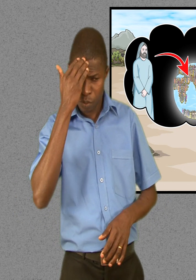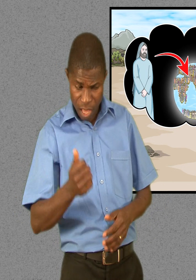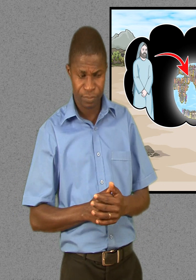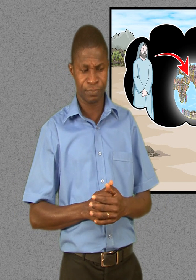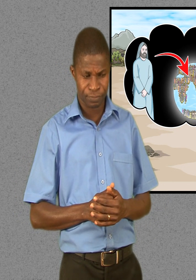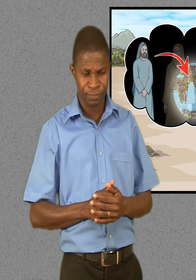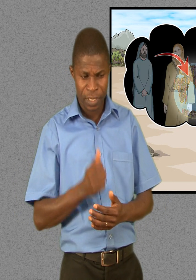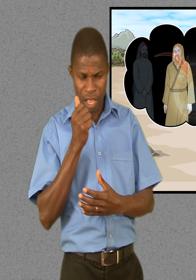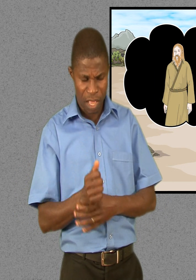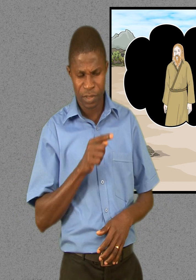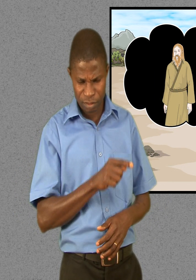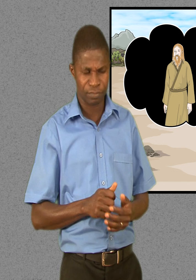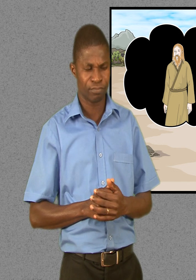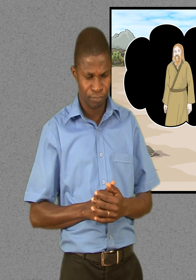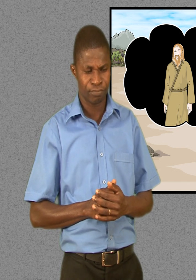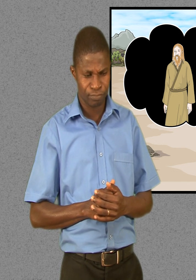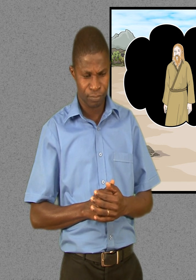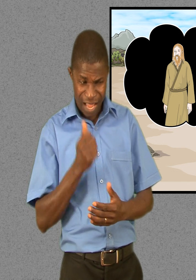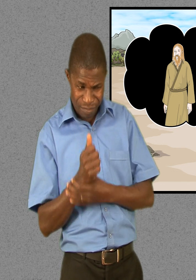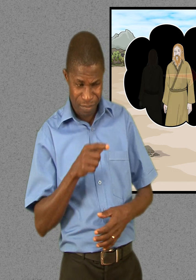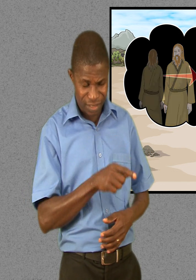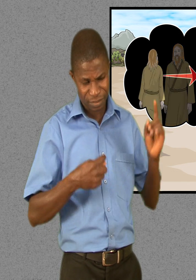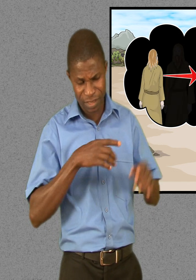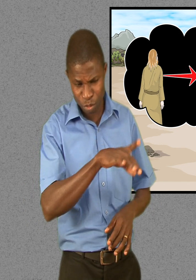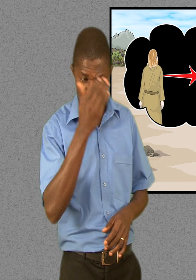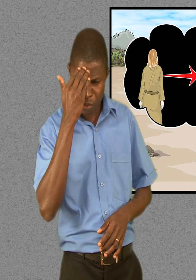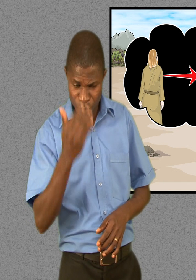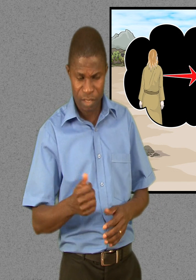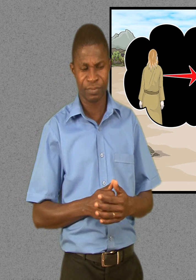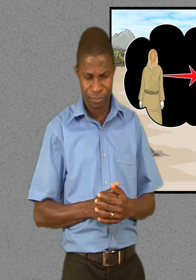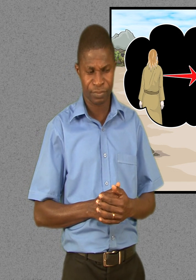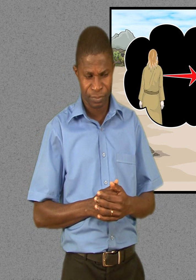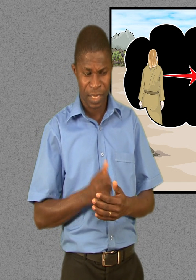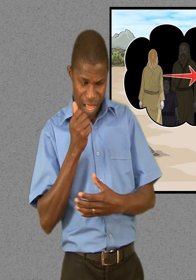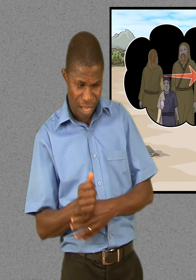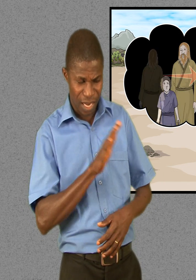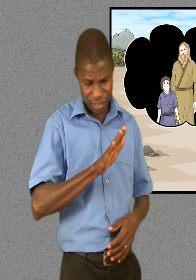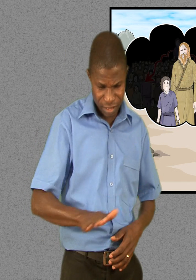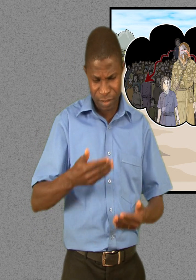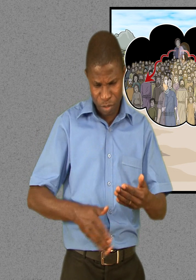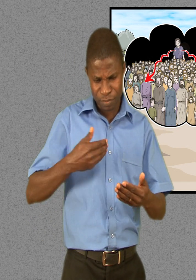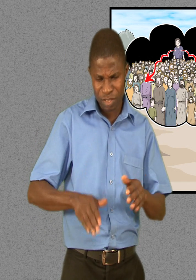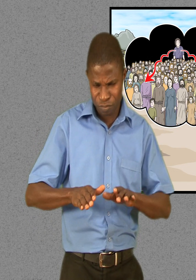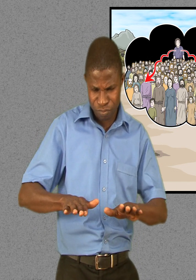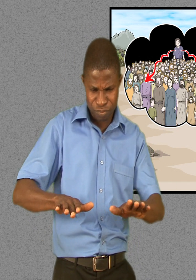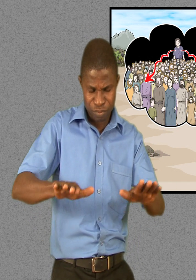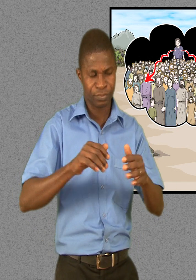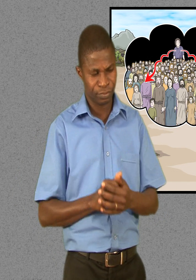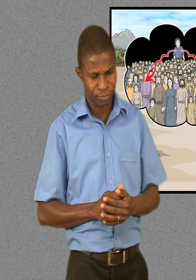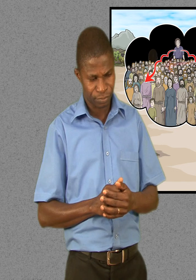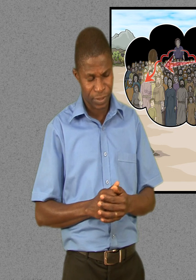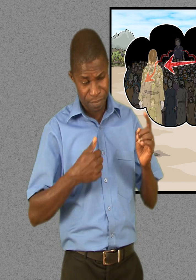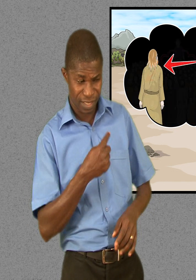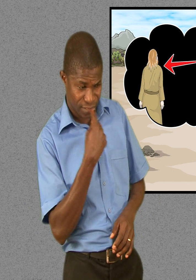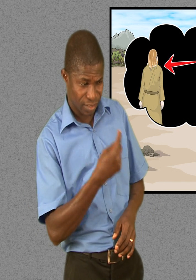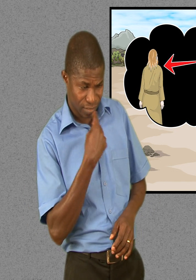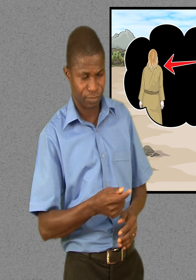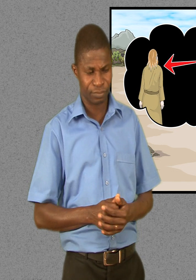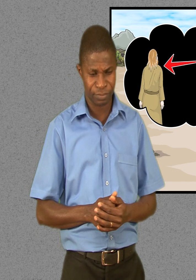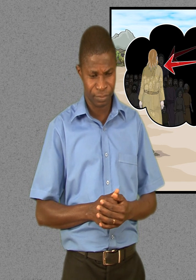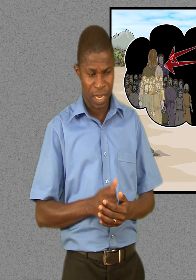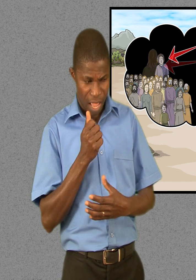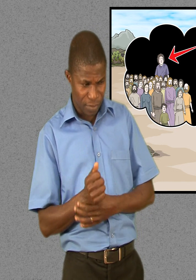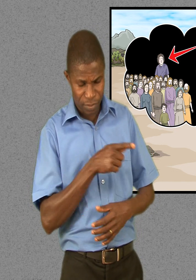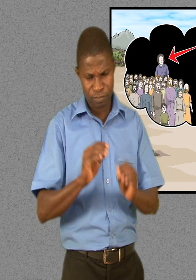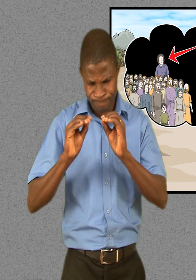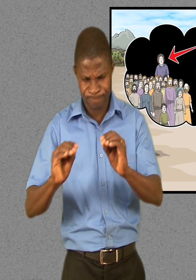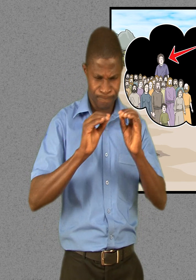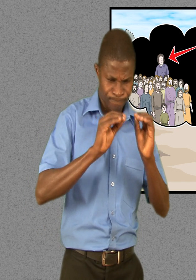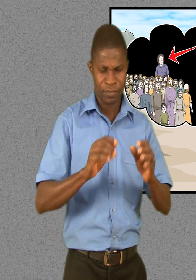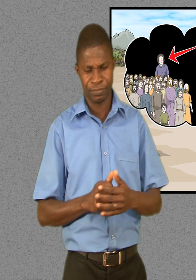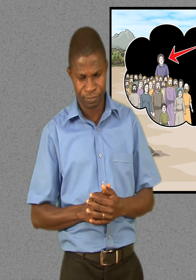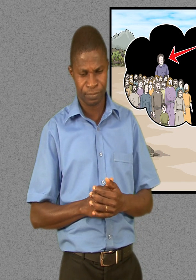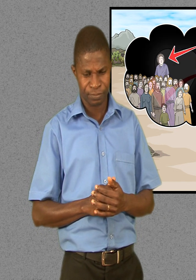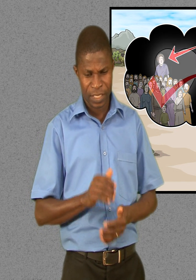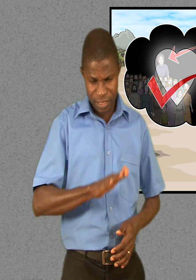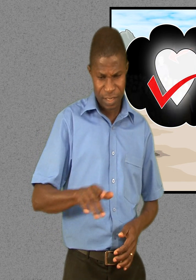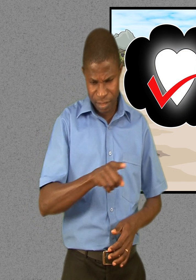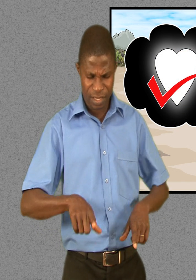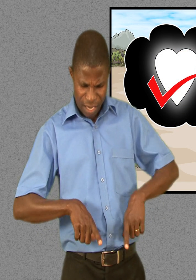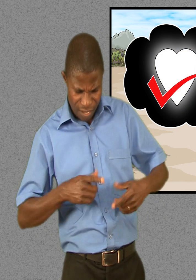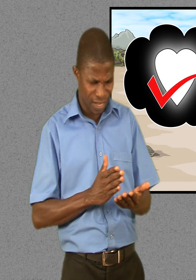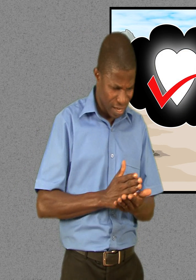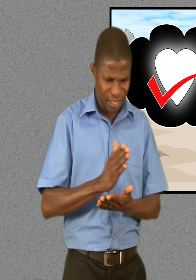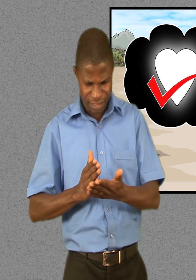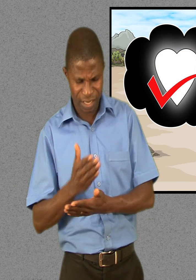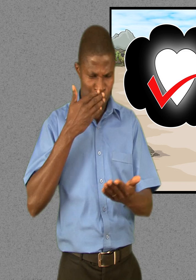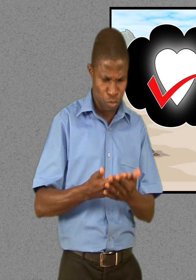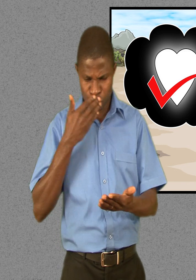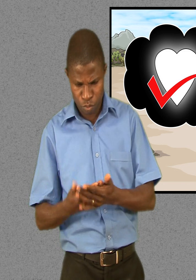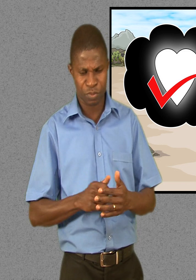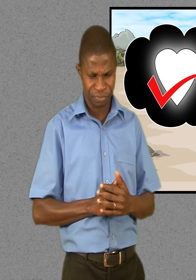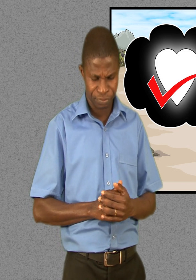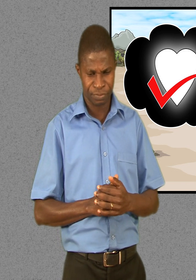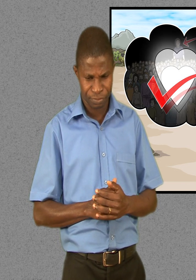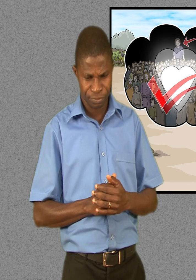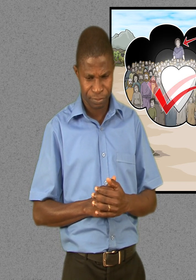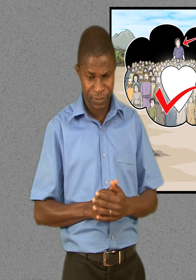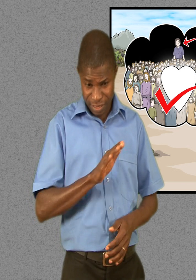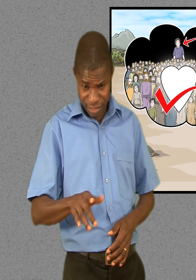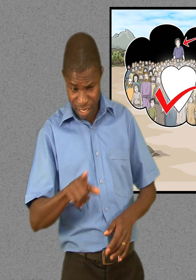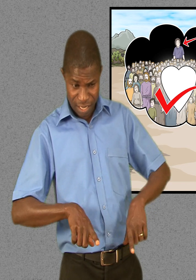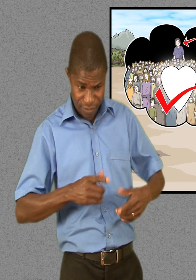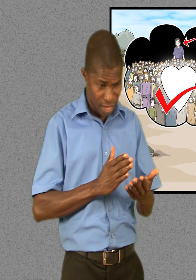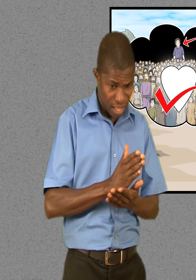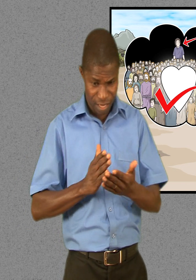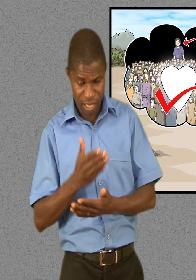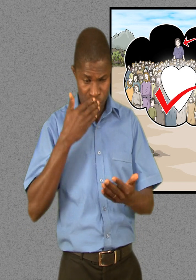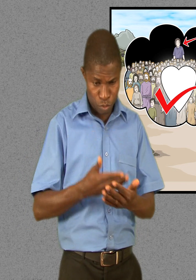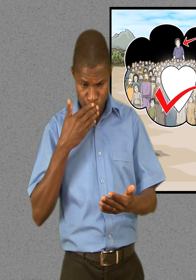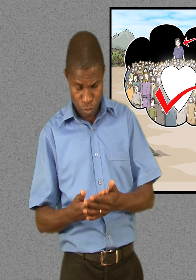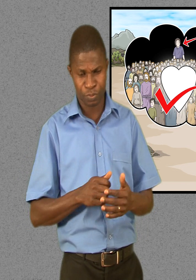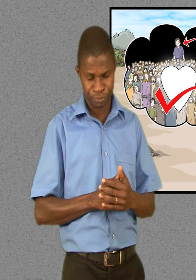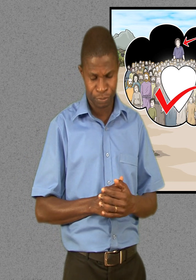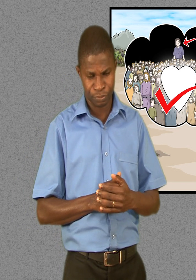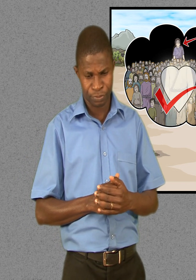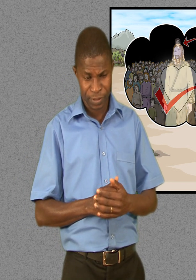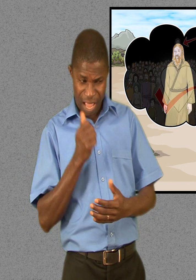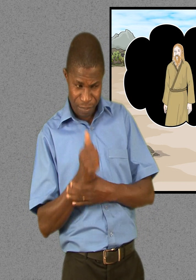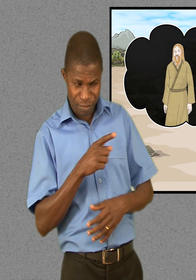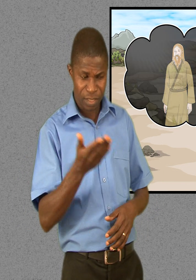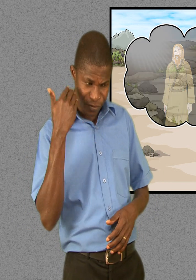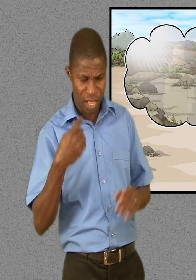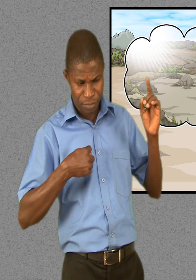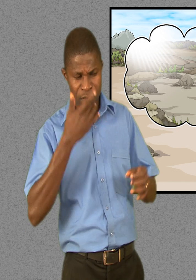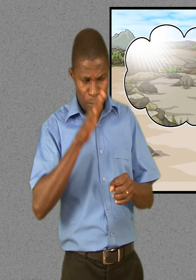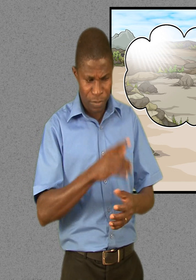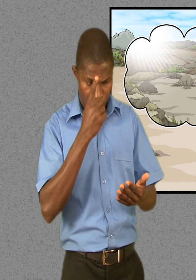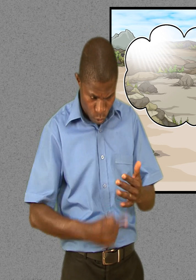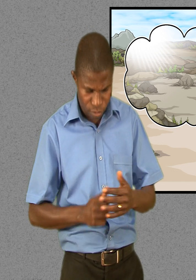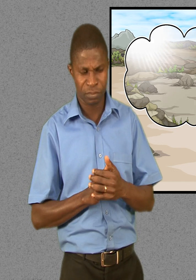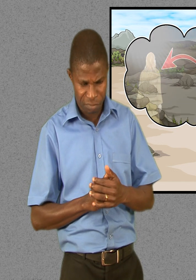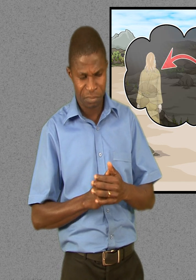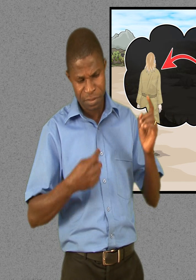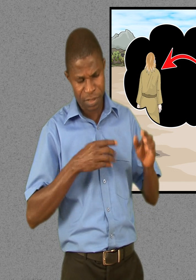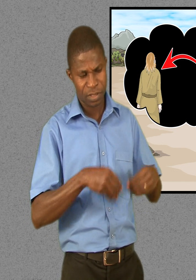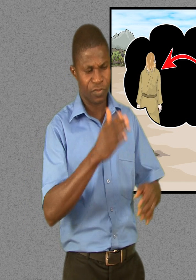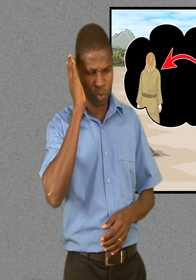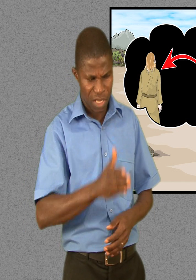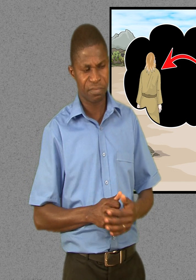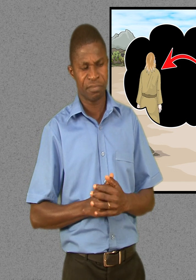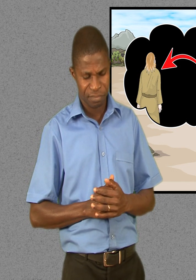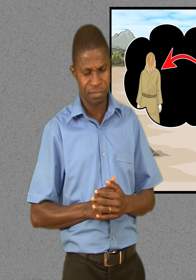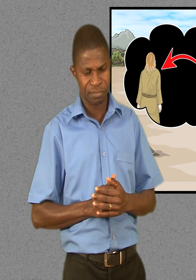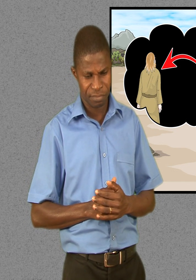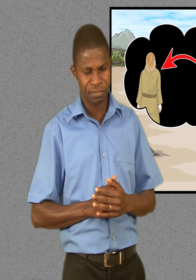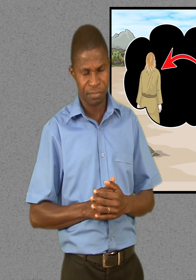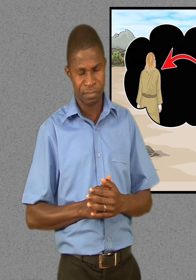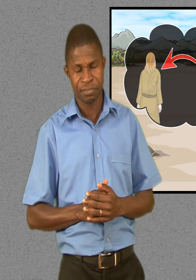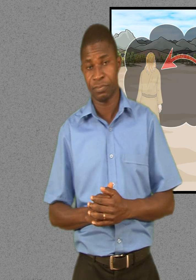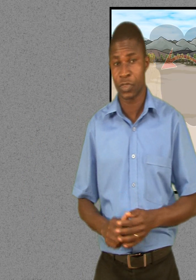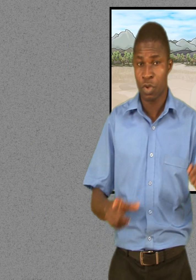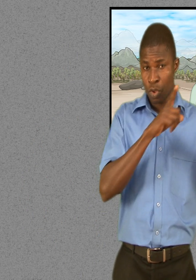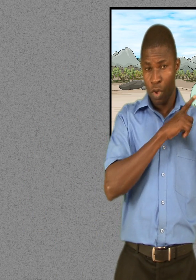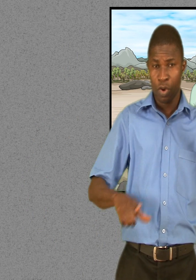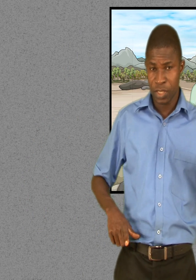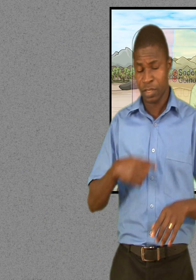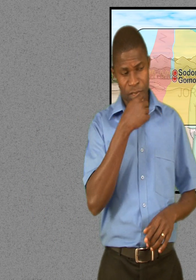For I have chosen him, so that he will command his children and his household after him to keep the way of the LORD by doing what is right and just, in order that the LORD may bring upon Abraham what He has promised.”